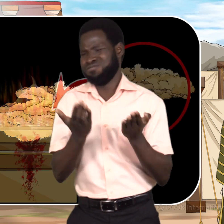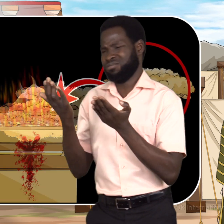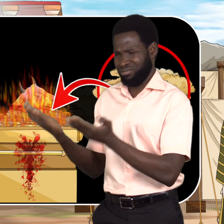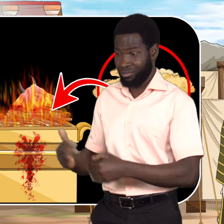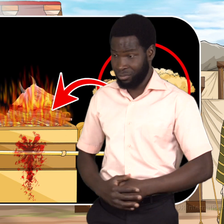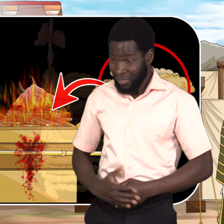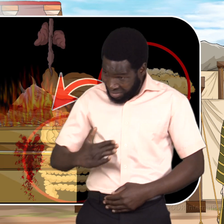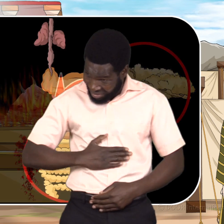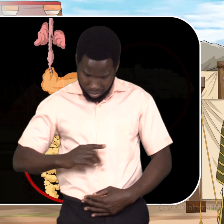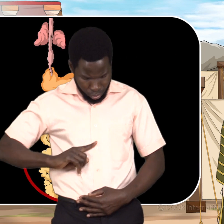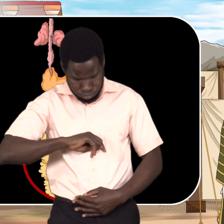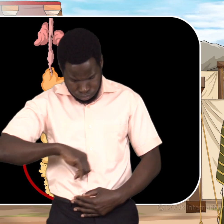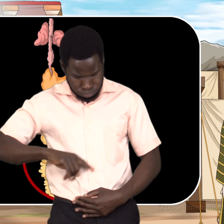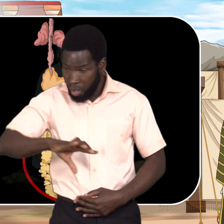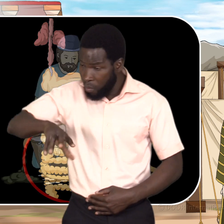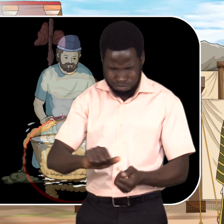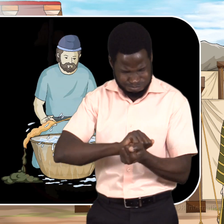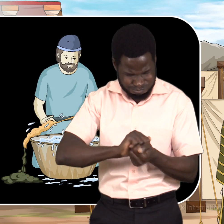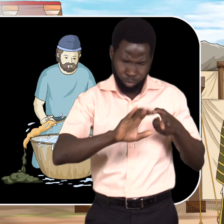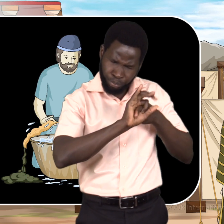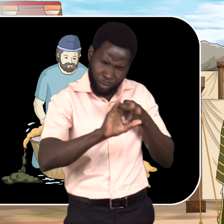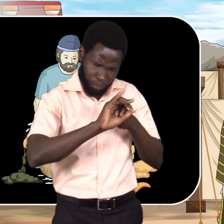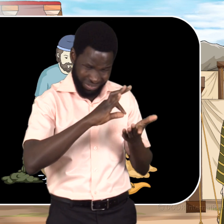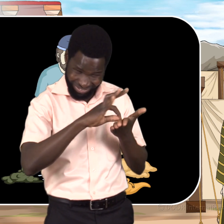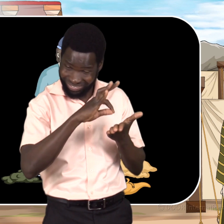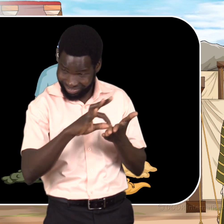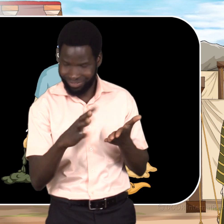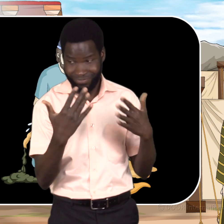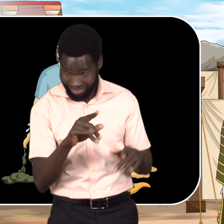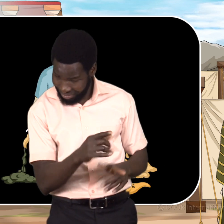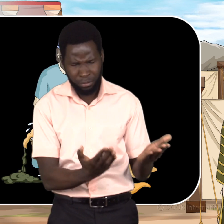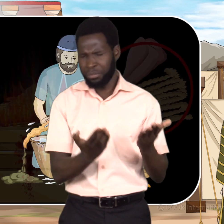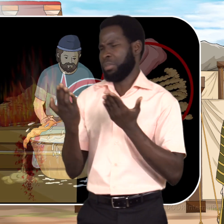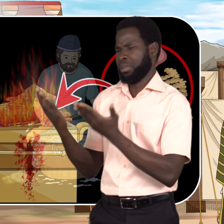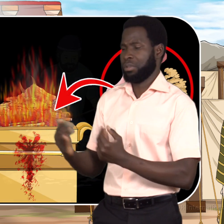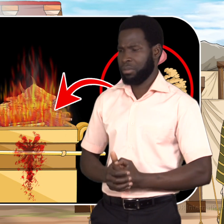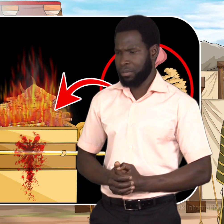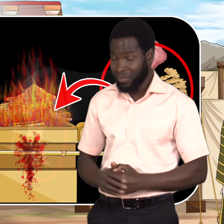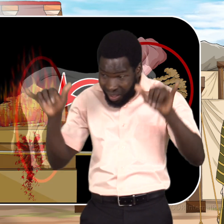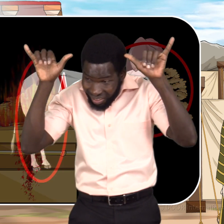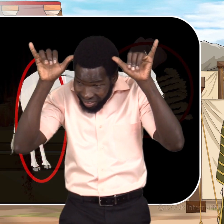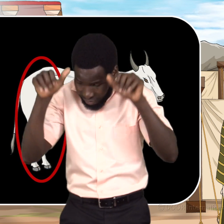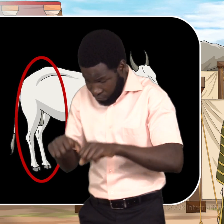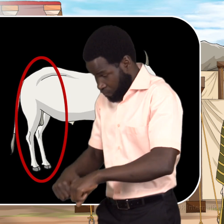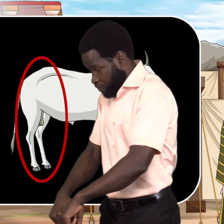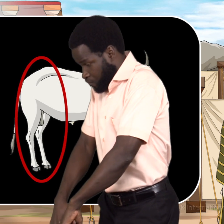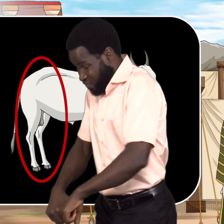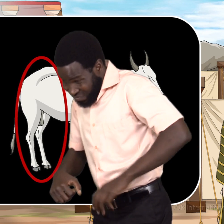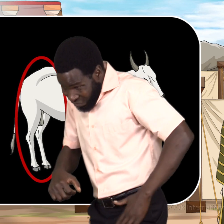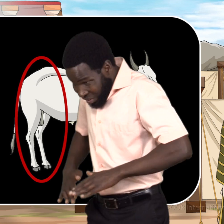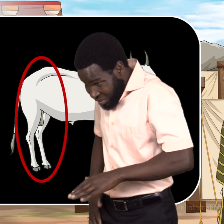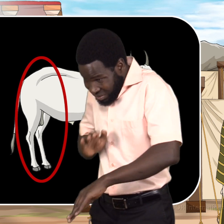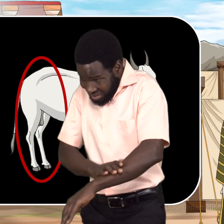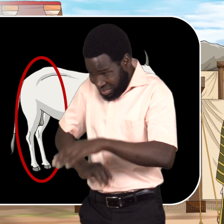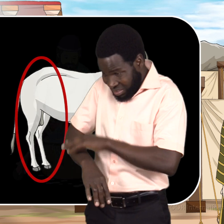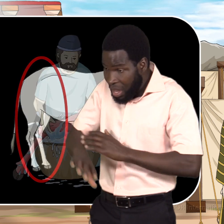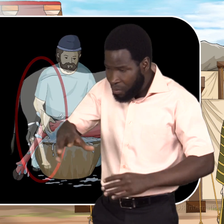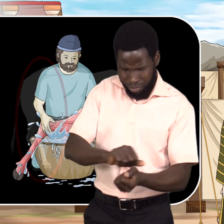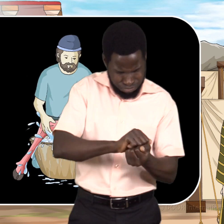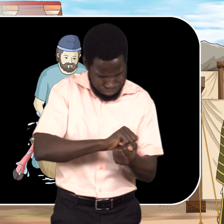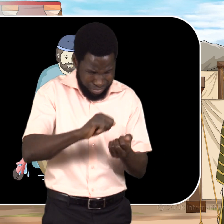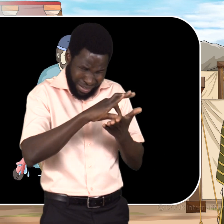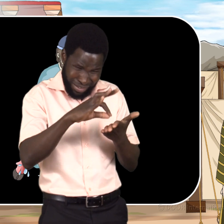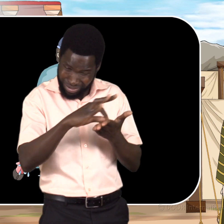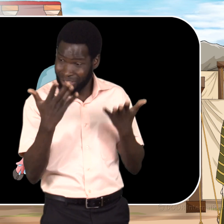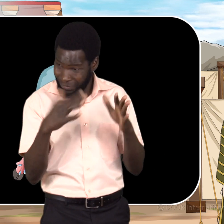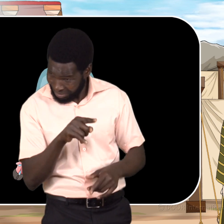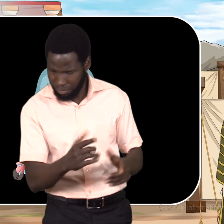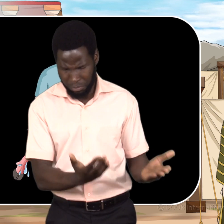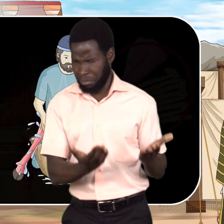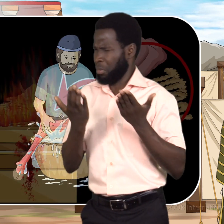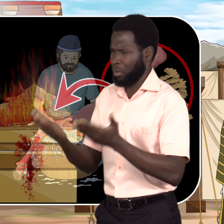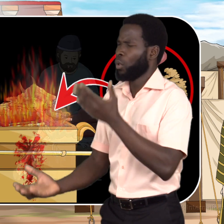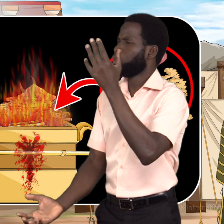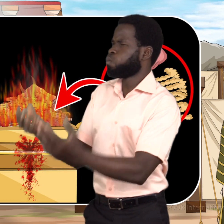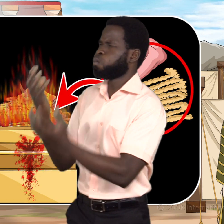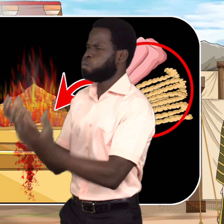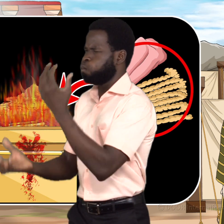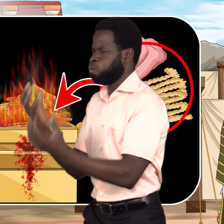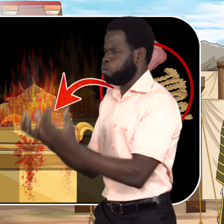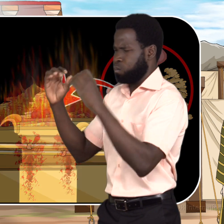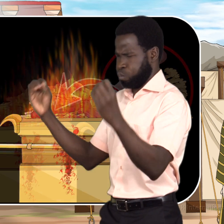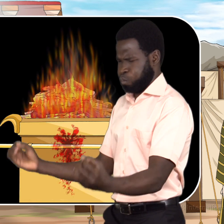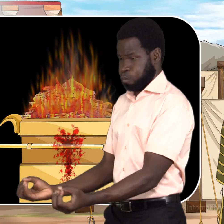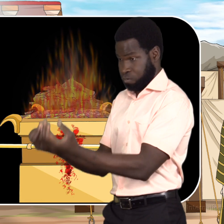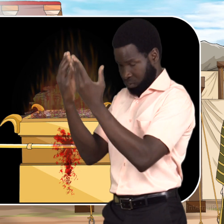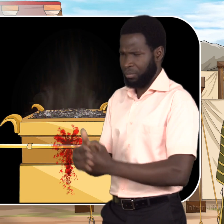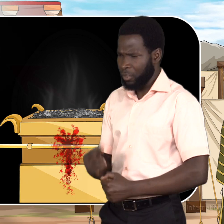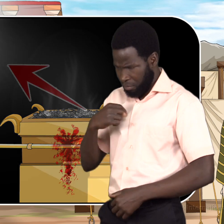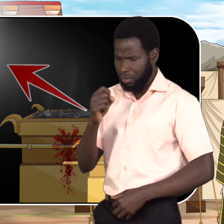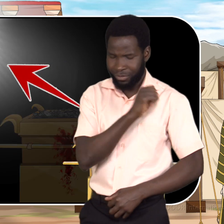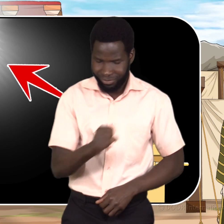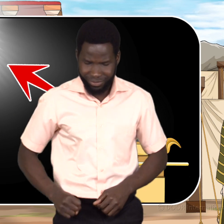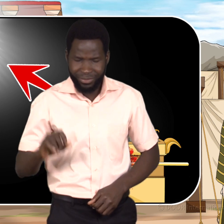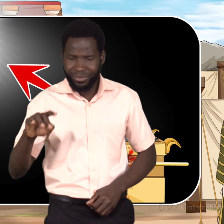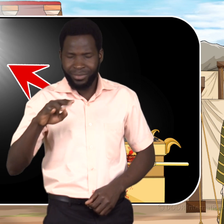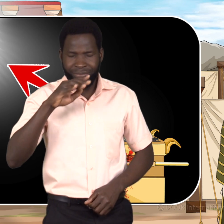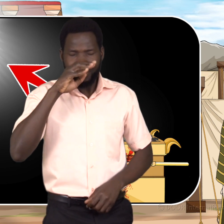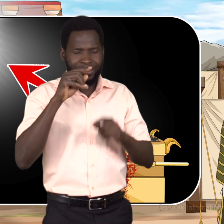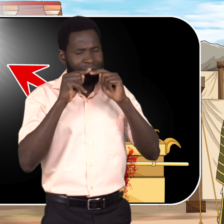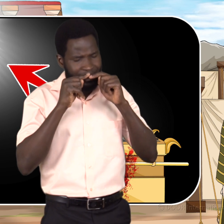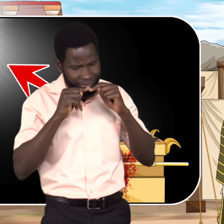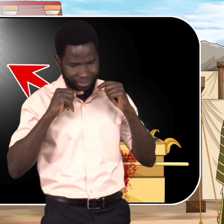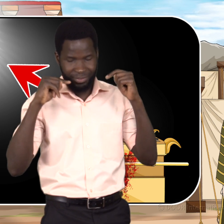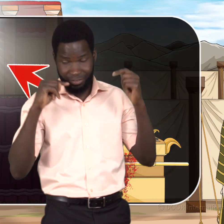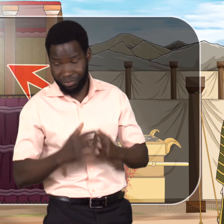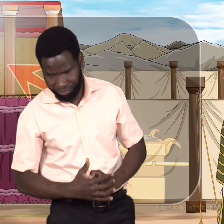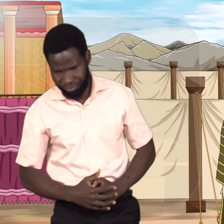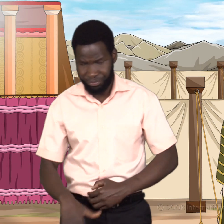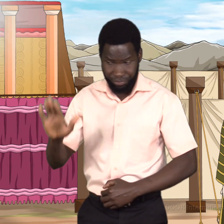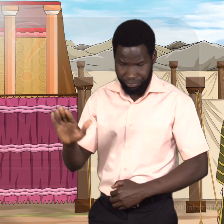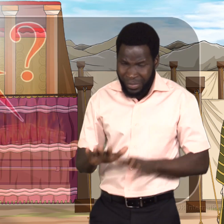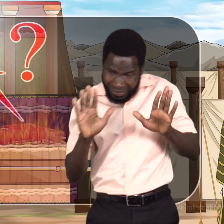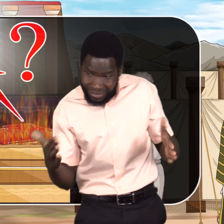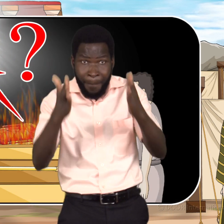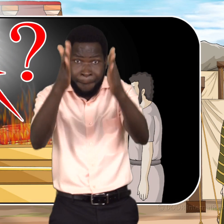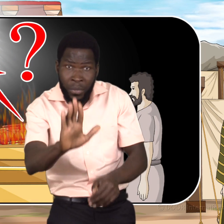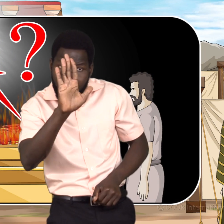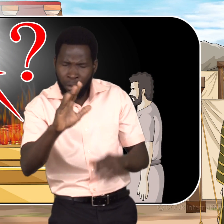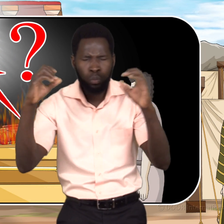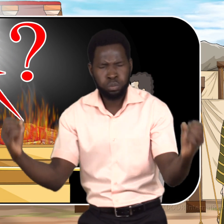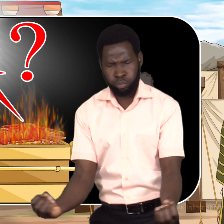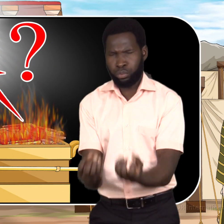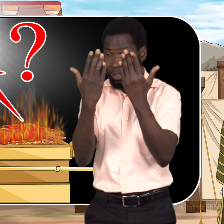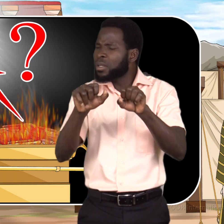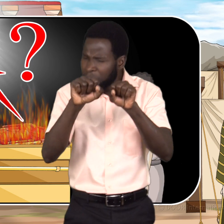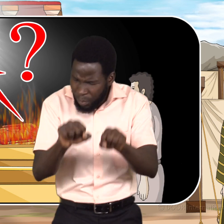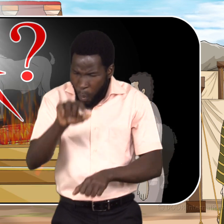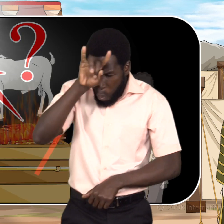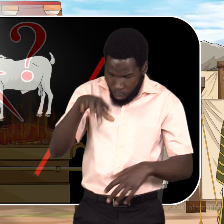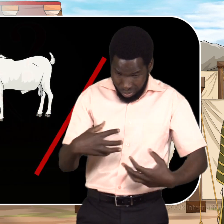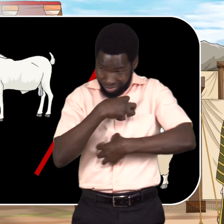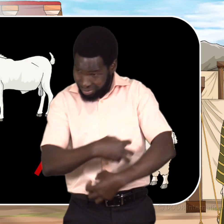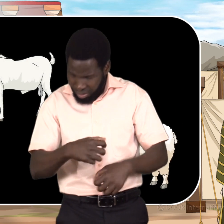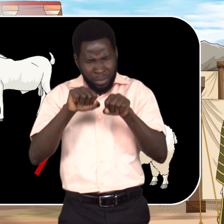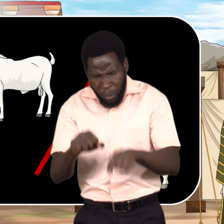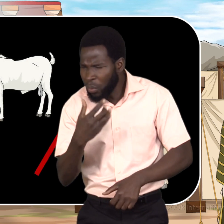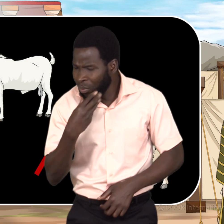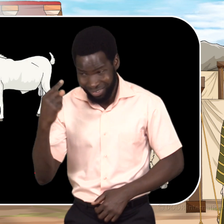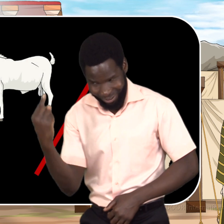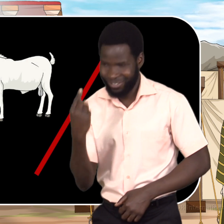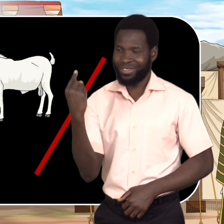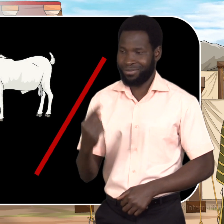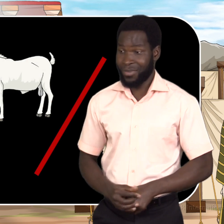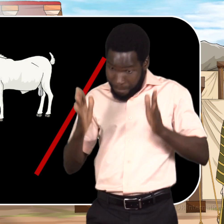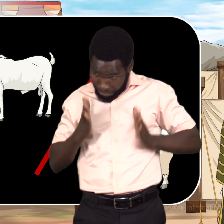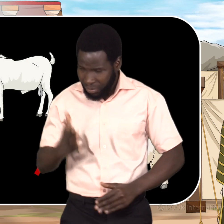The entrails and legs must be washed with water, and the priest shall burn all of it on the altar as a burnt offering, an offering made by fire, a pleasing aroma to the LORD.